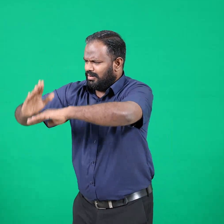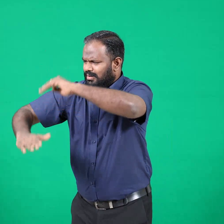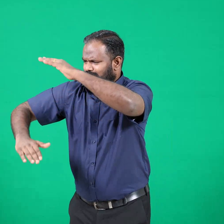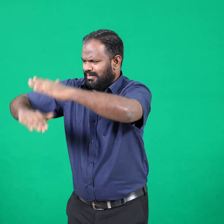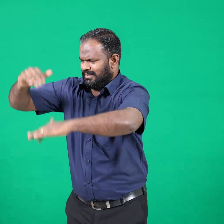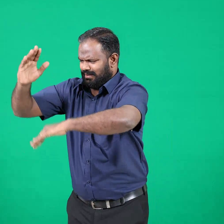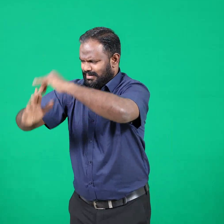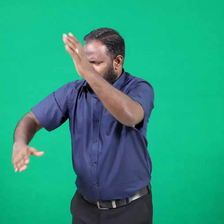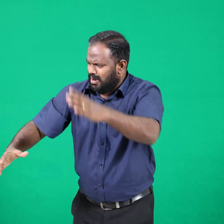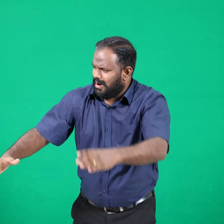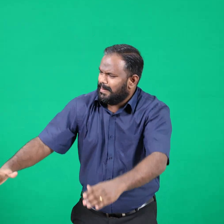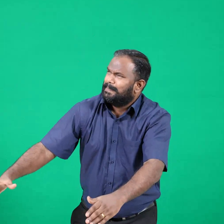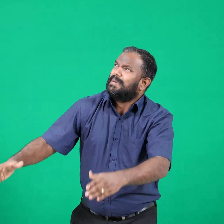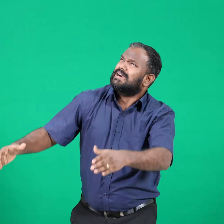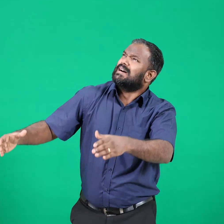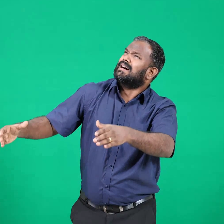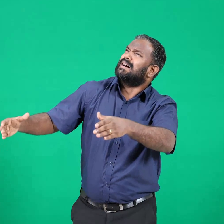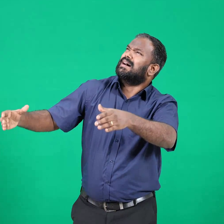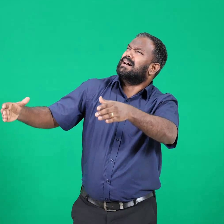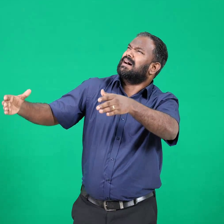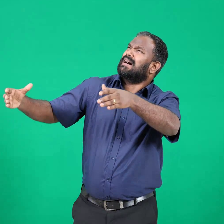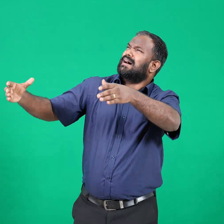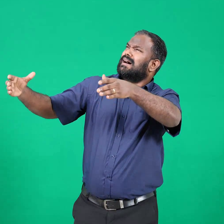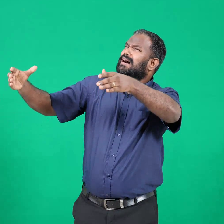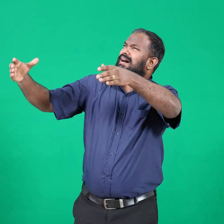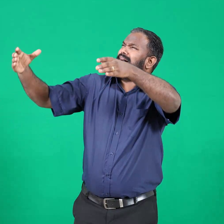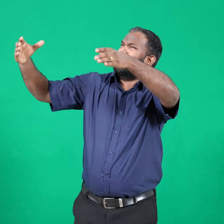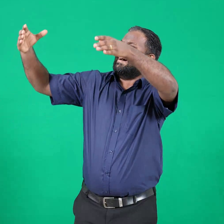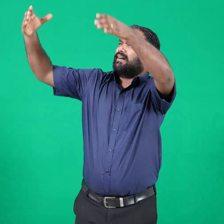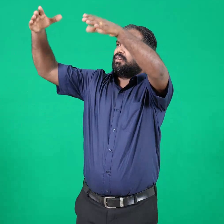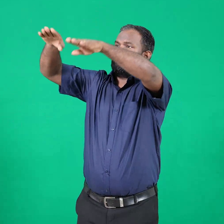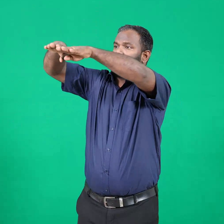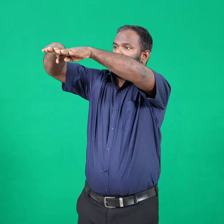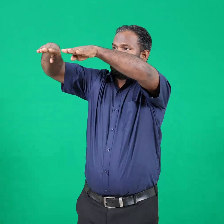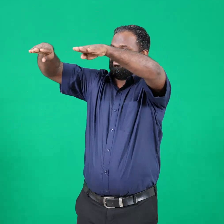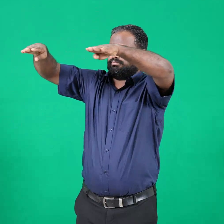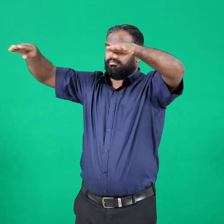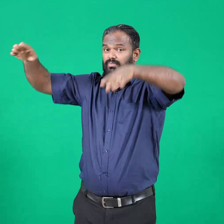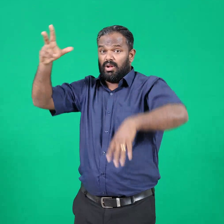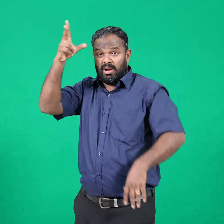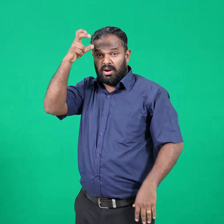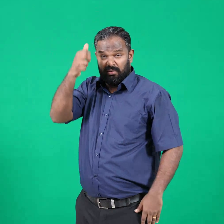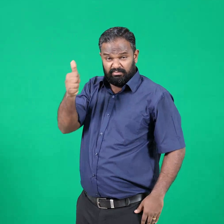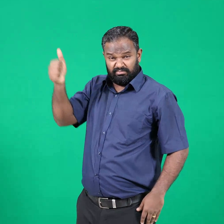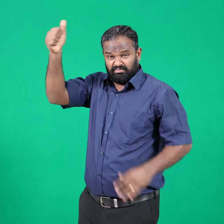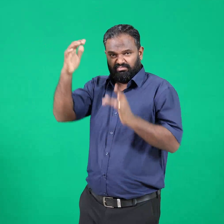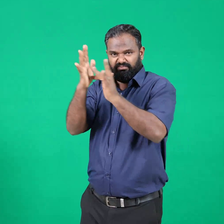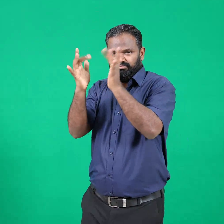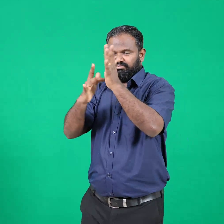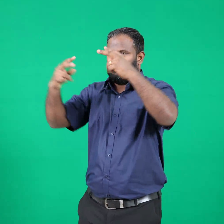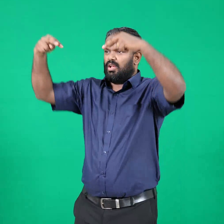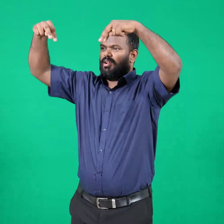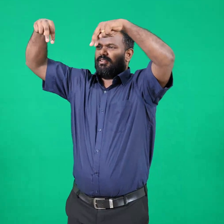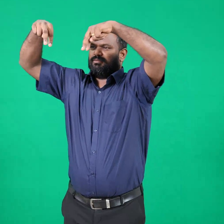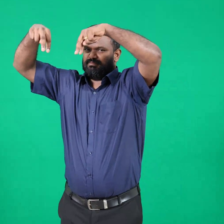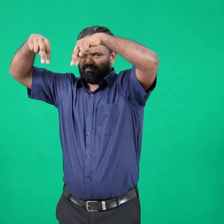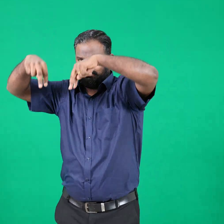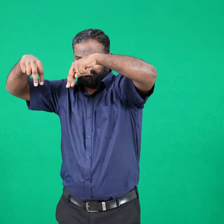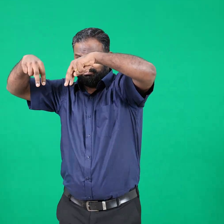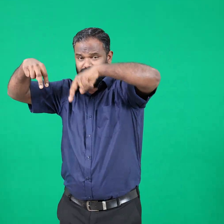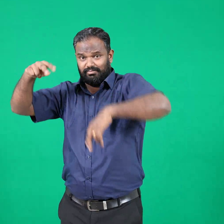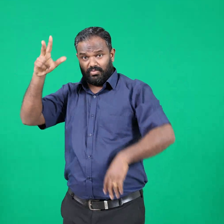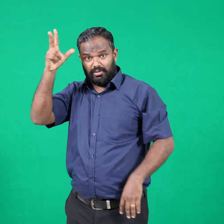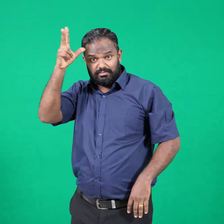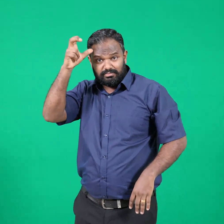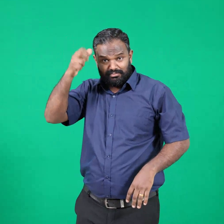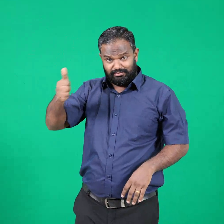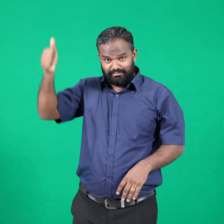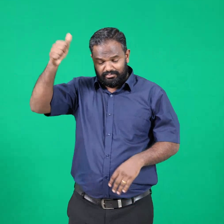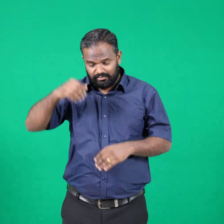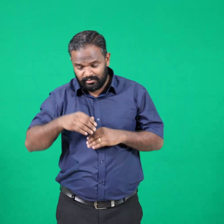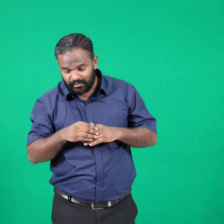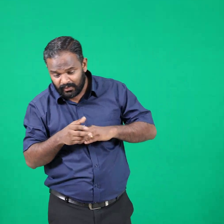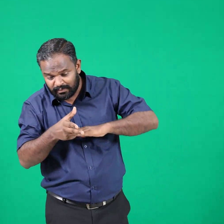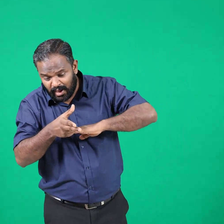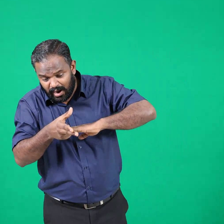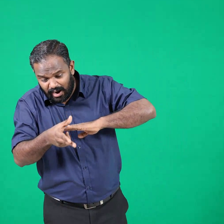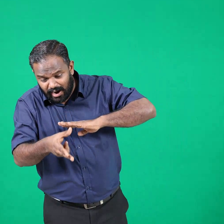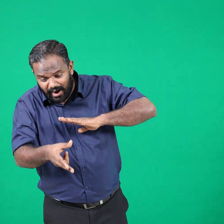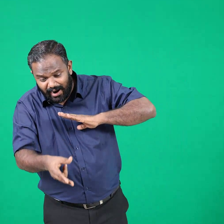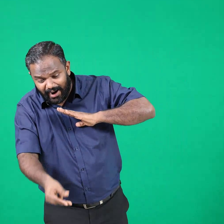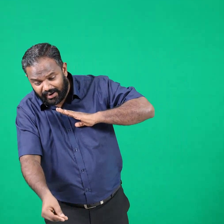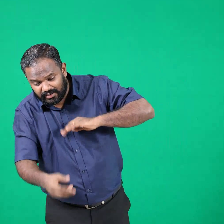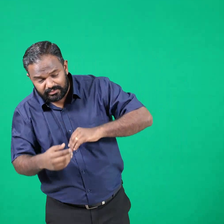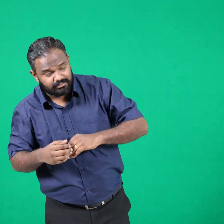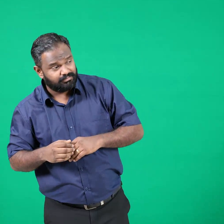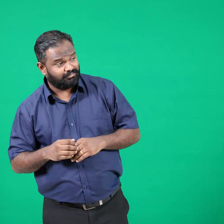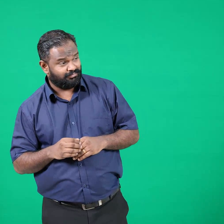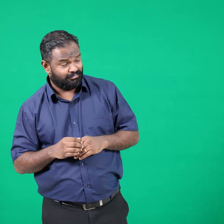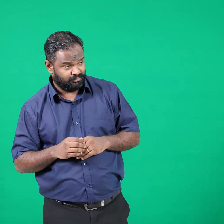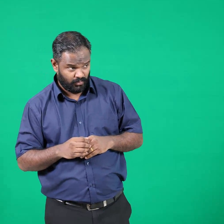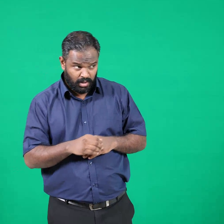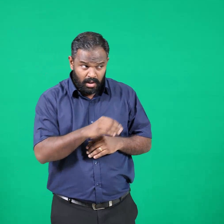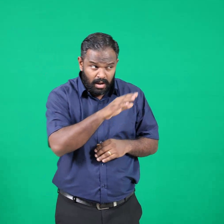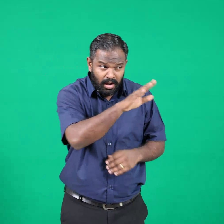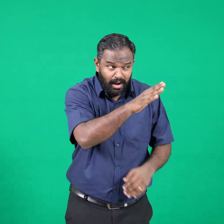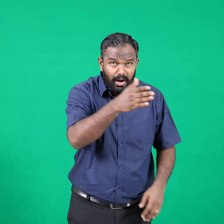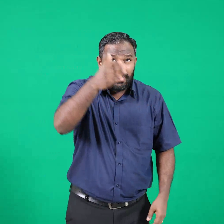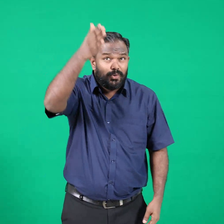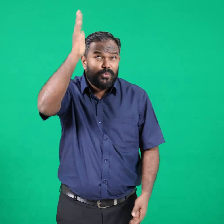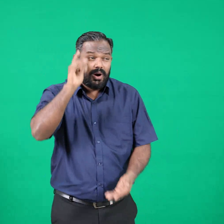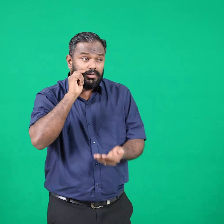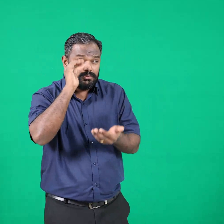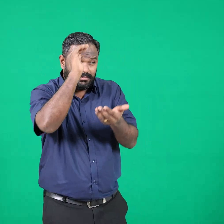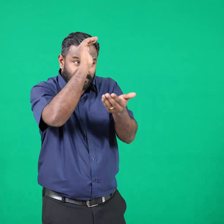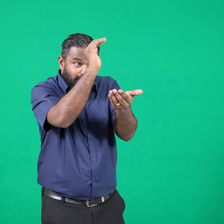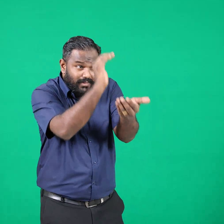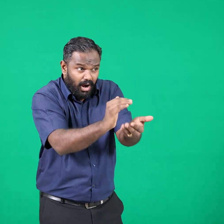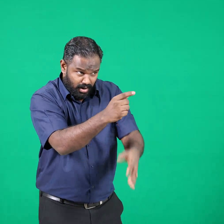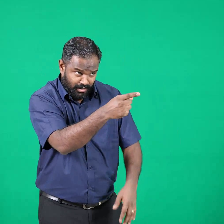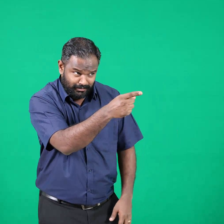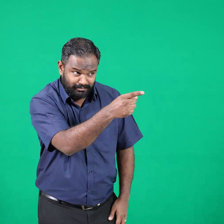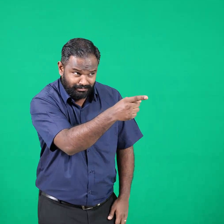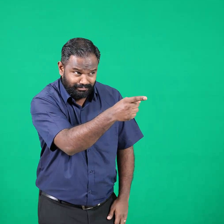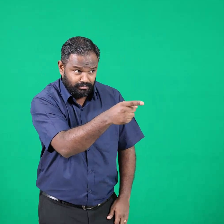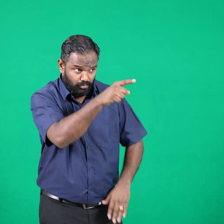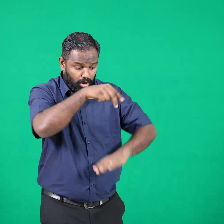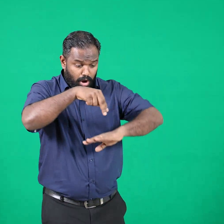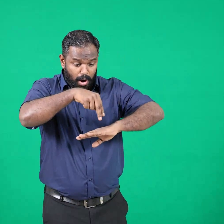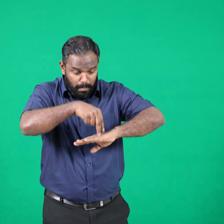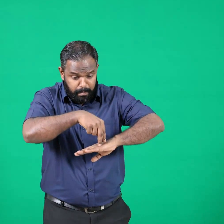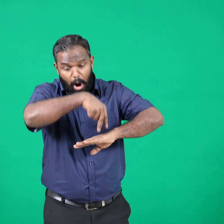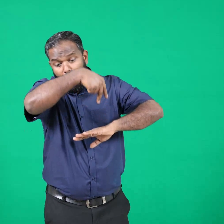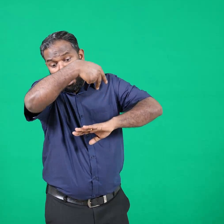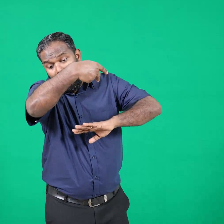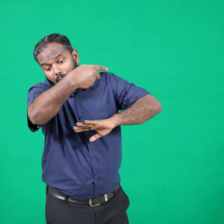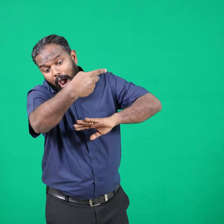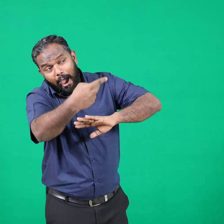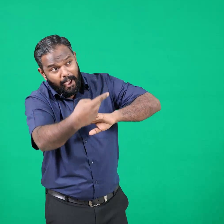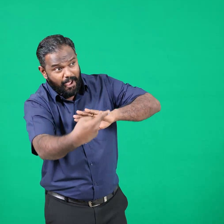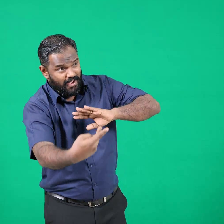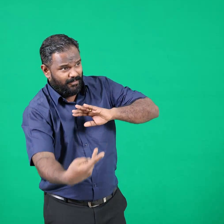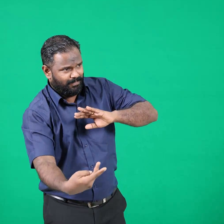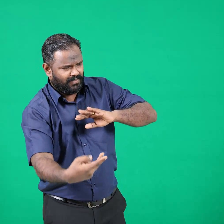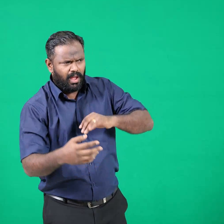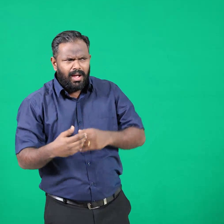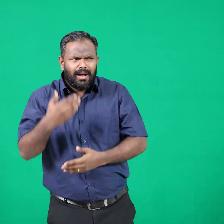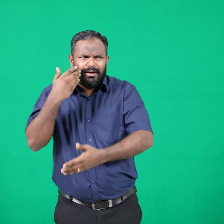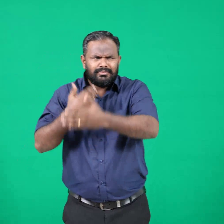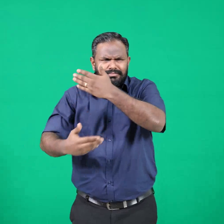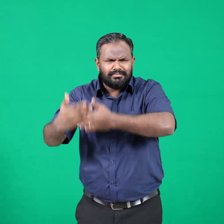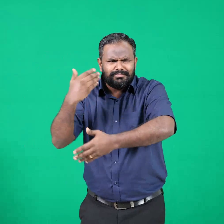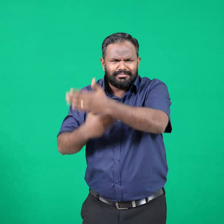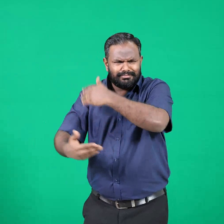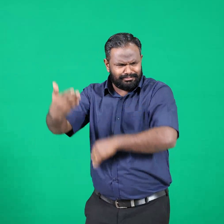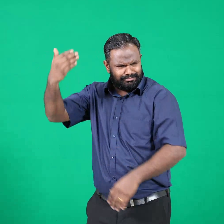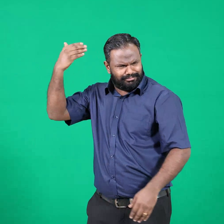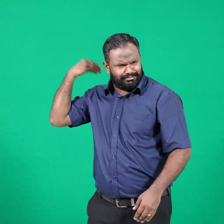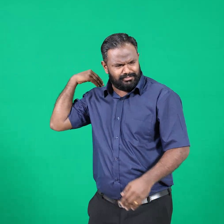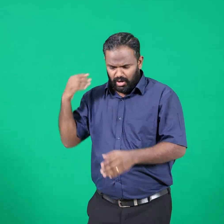" If You are the Son of God," he said, "throw Yourself down from here.